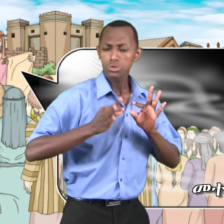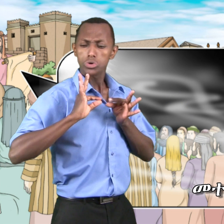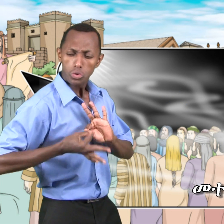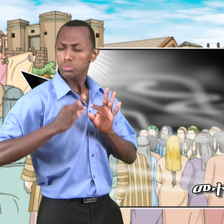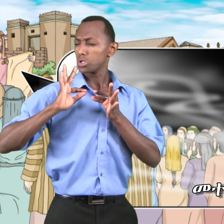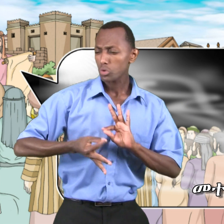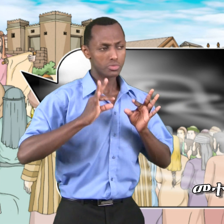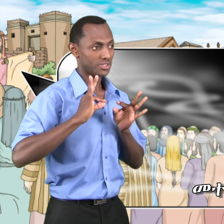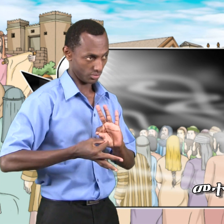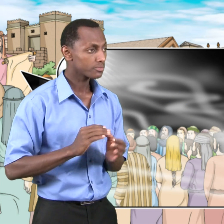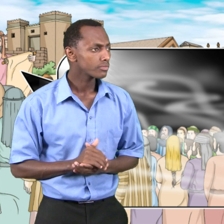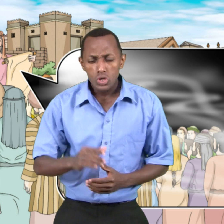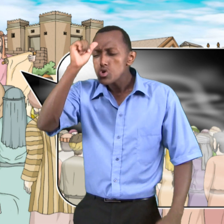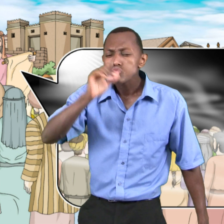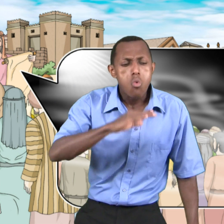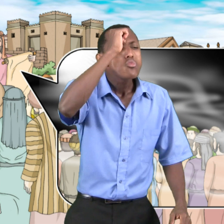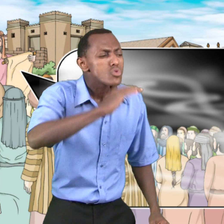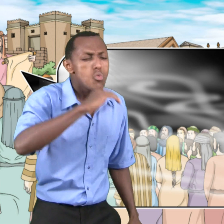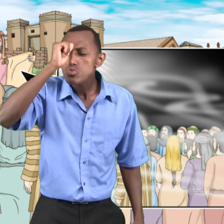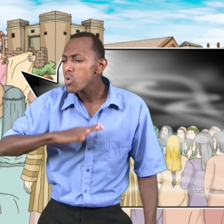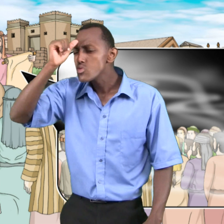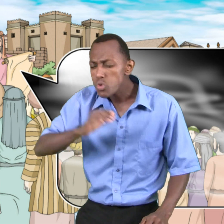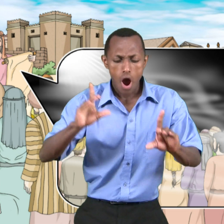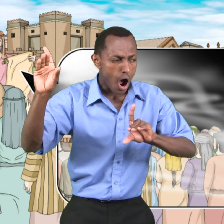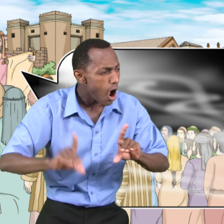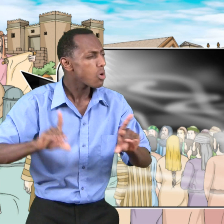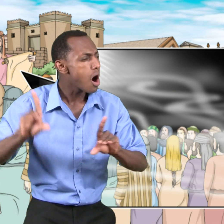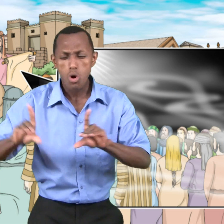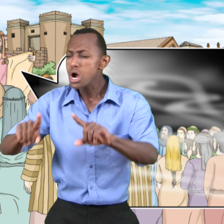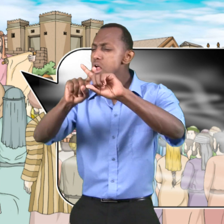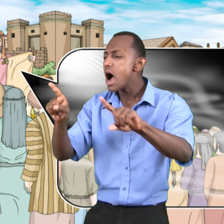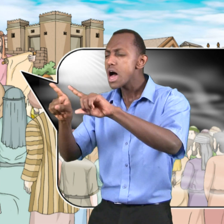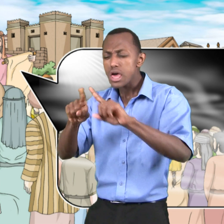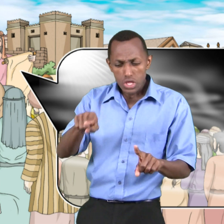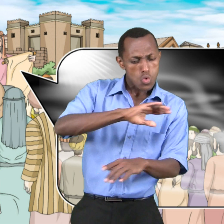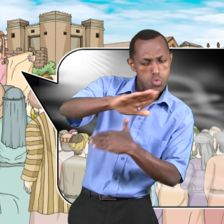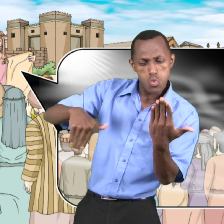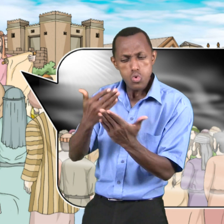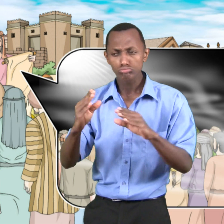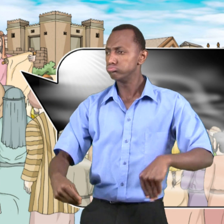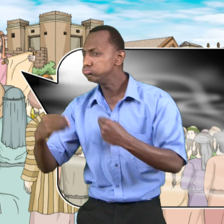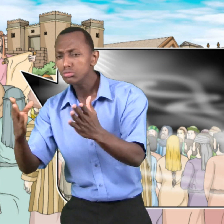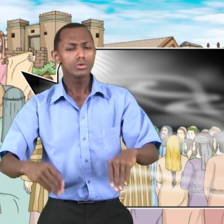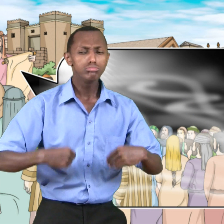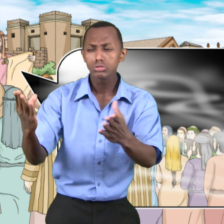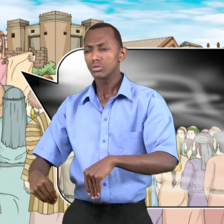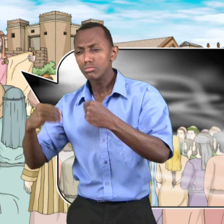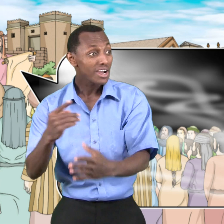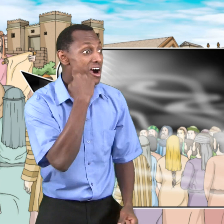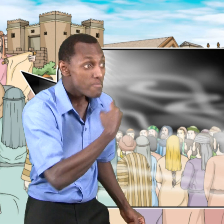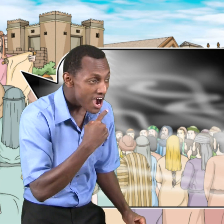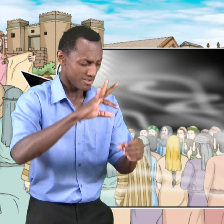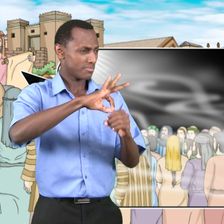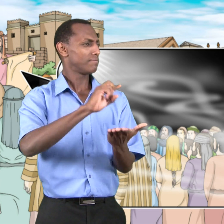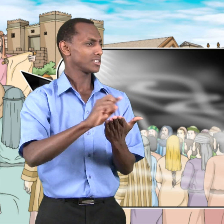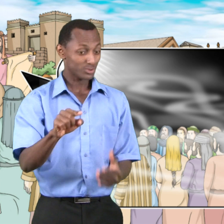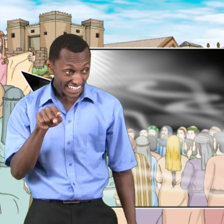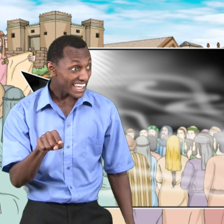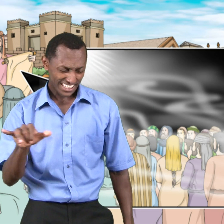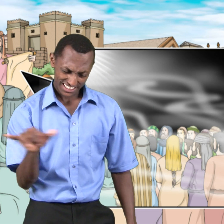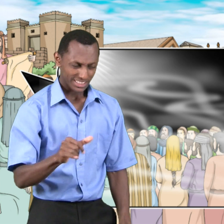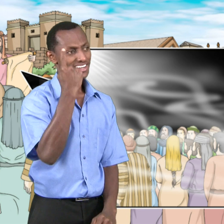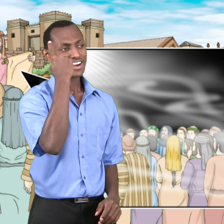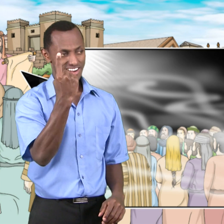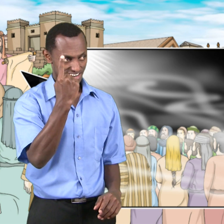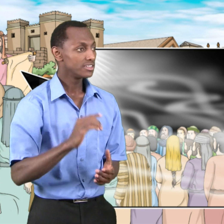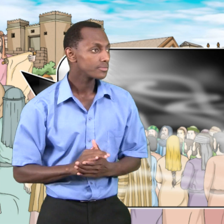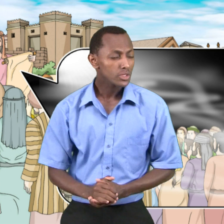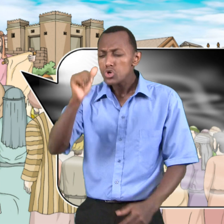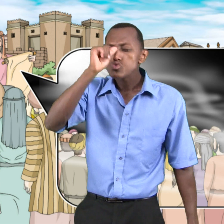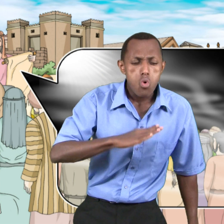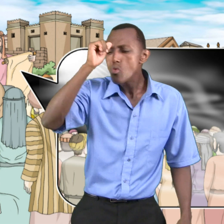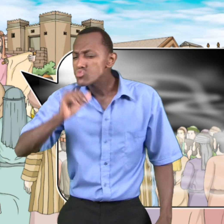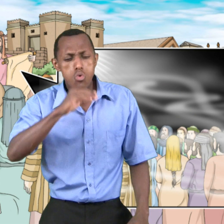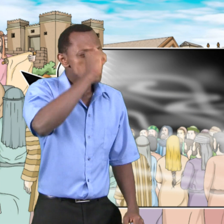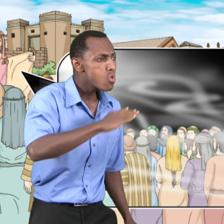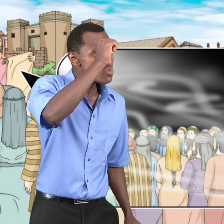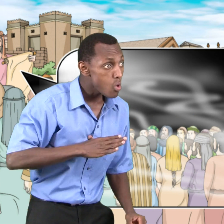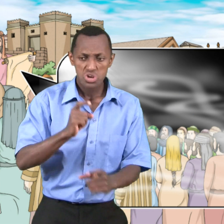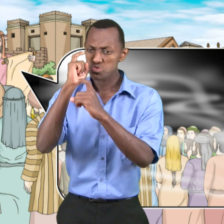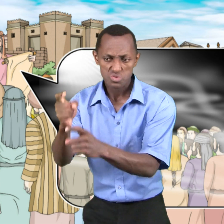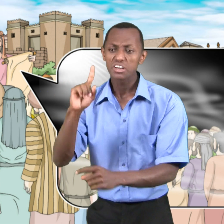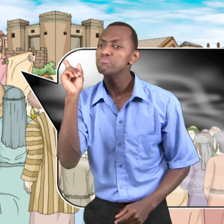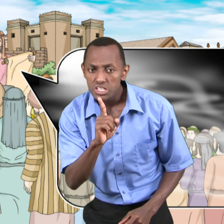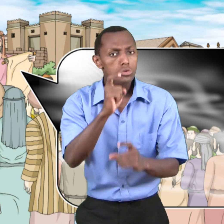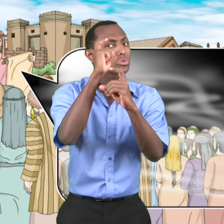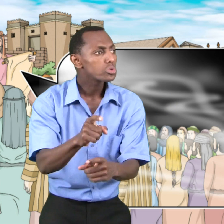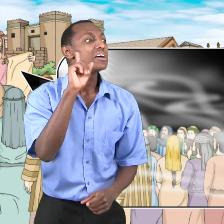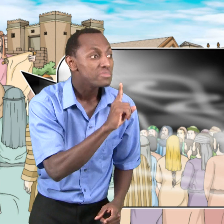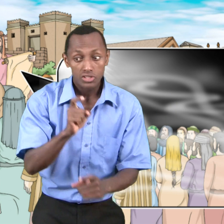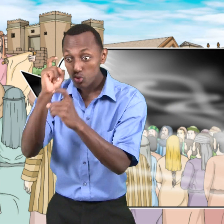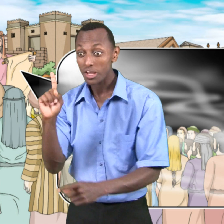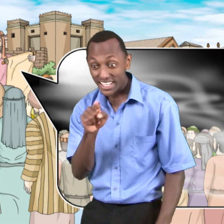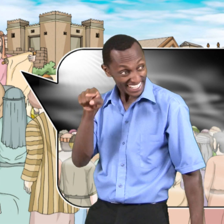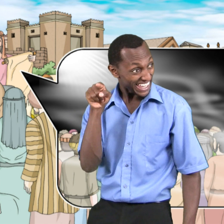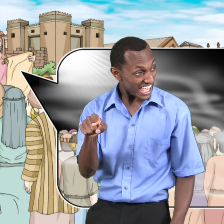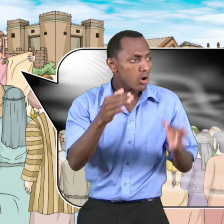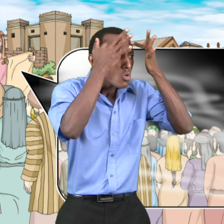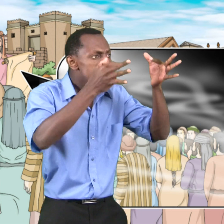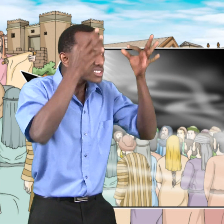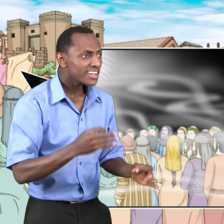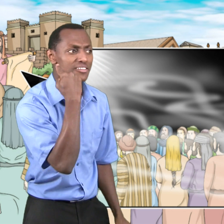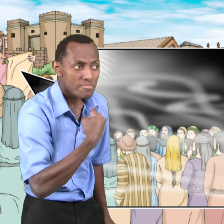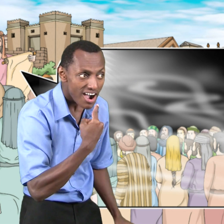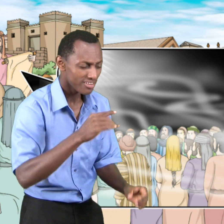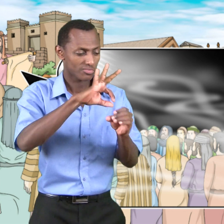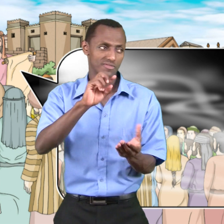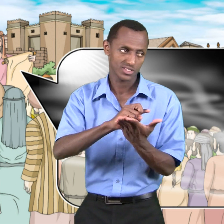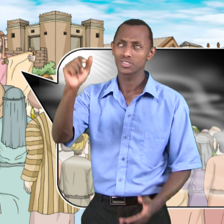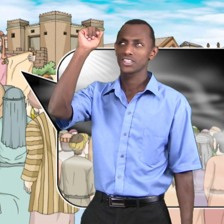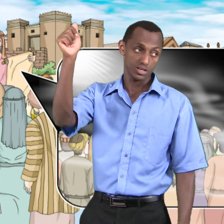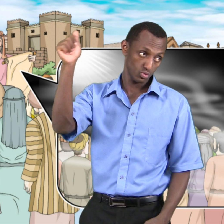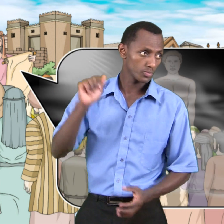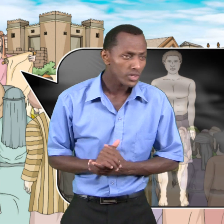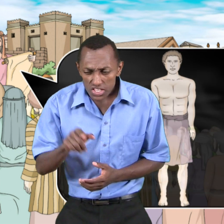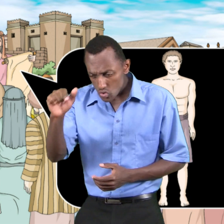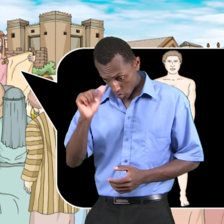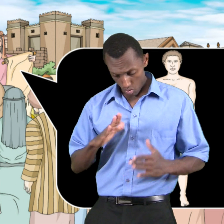All these are the work of one and the same Spirit, who apportions them to each one as He determines.